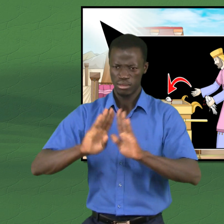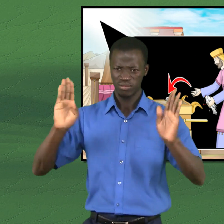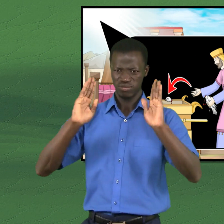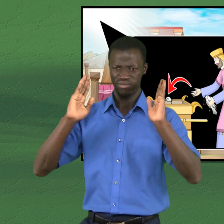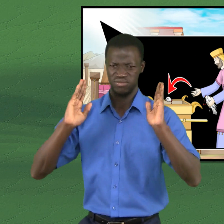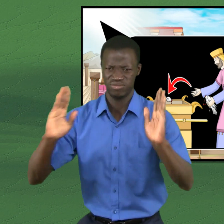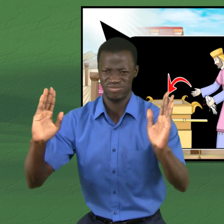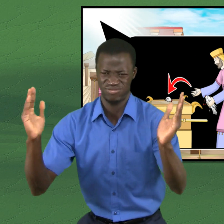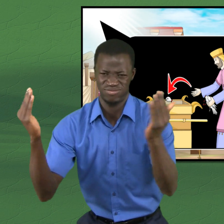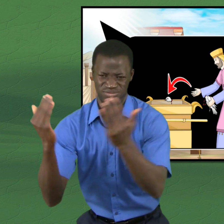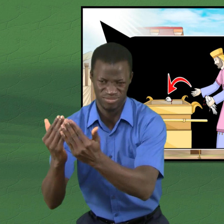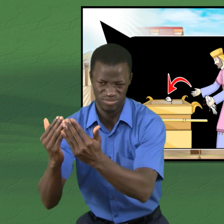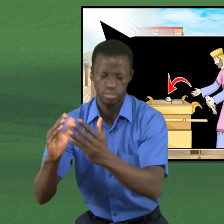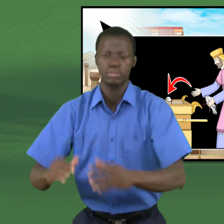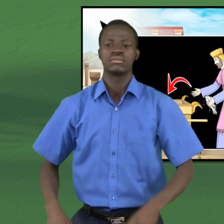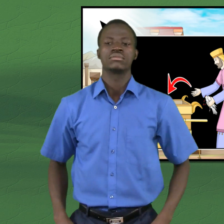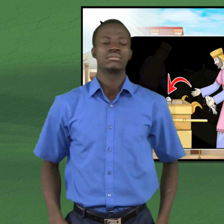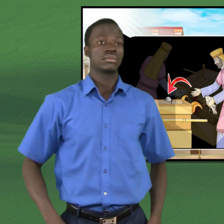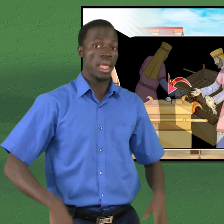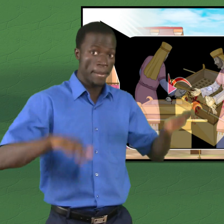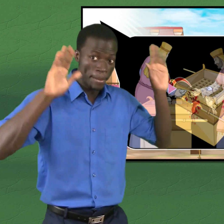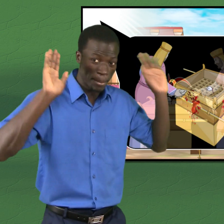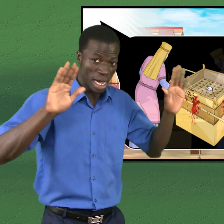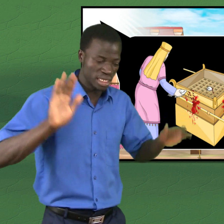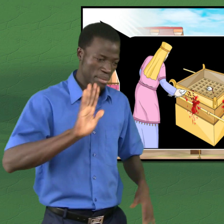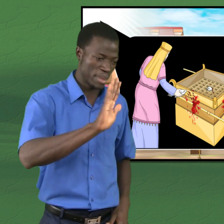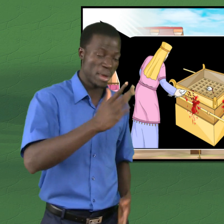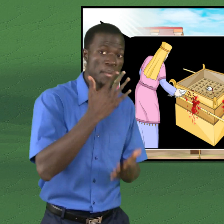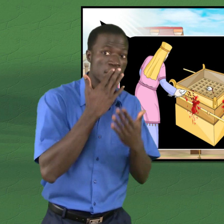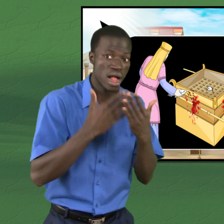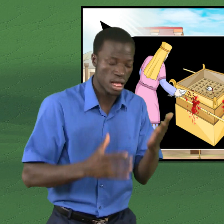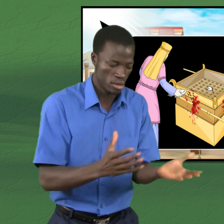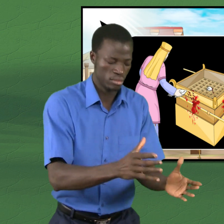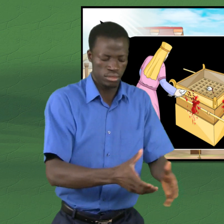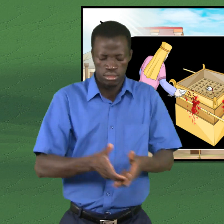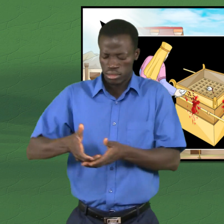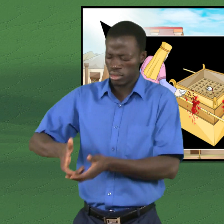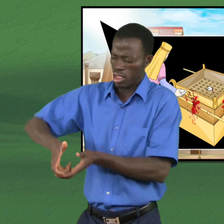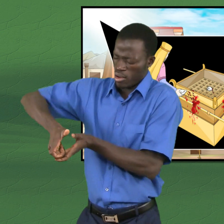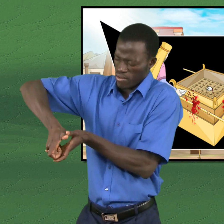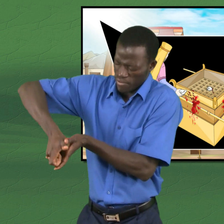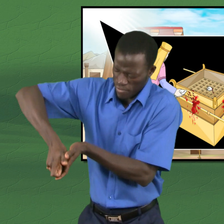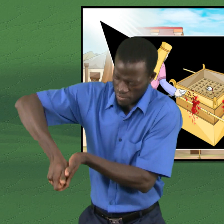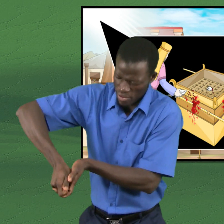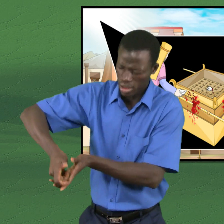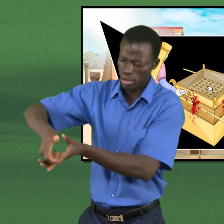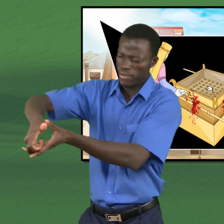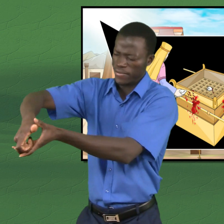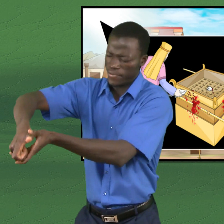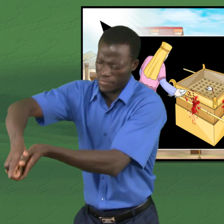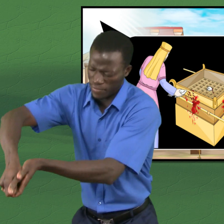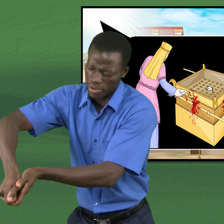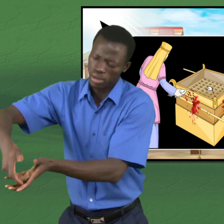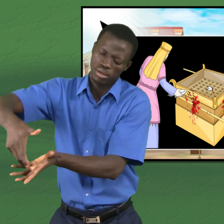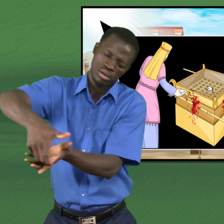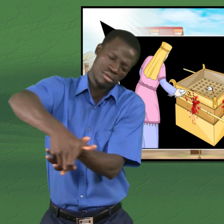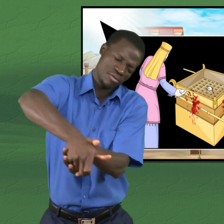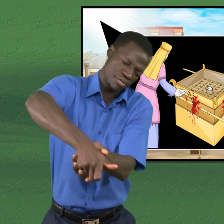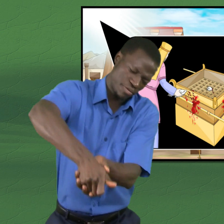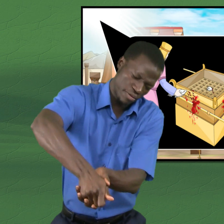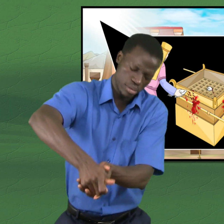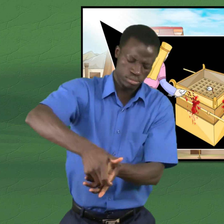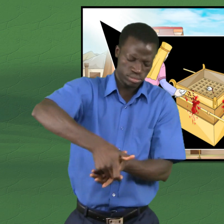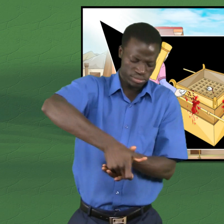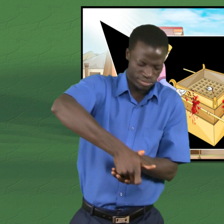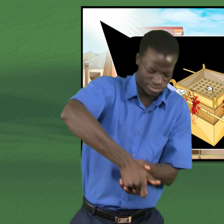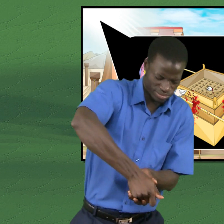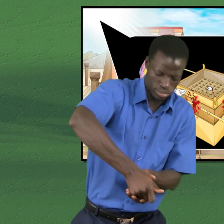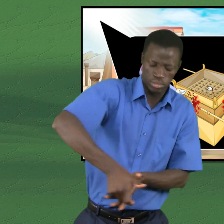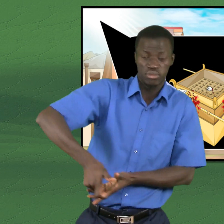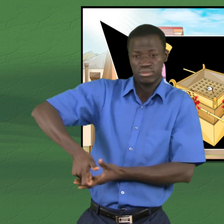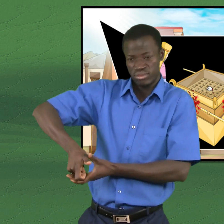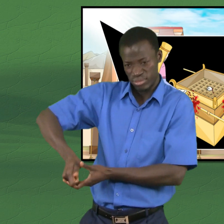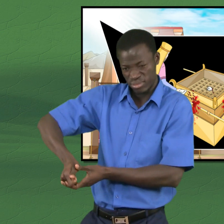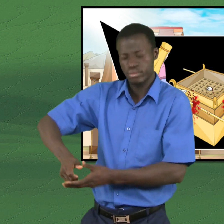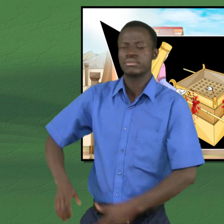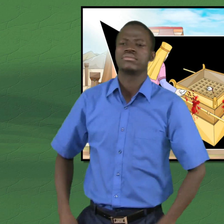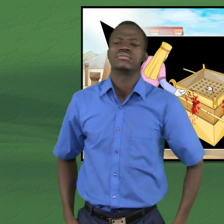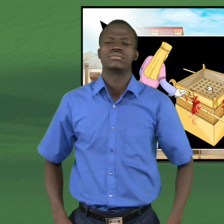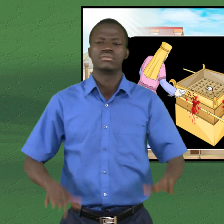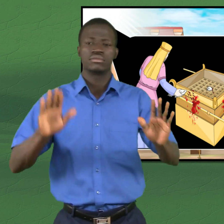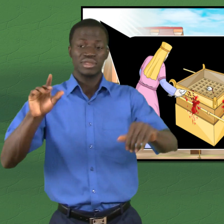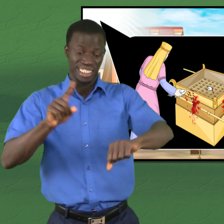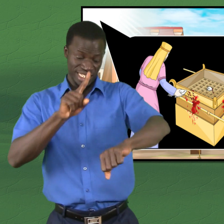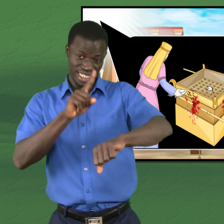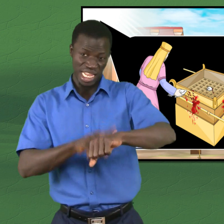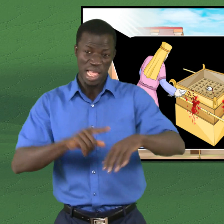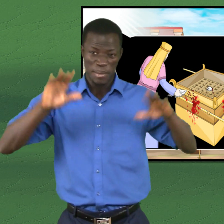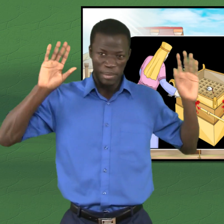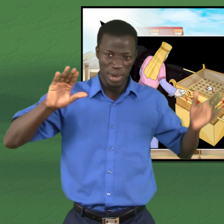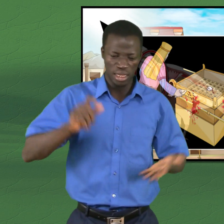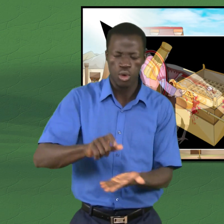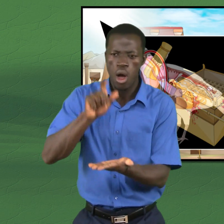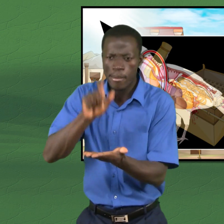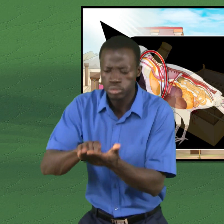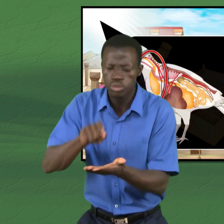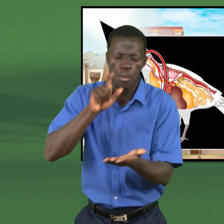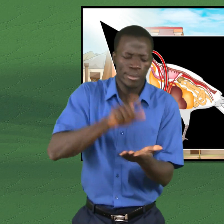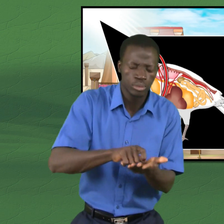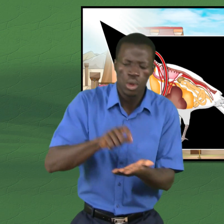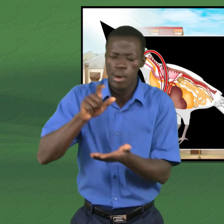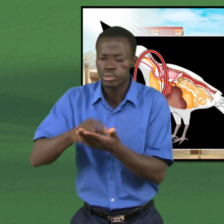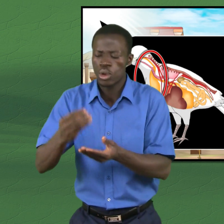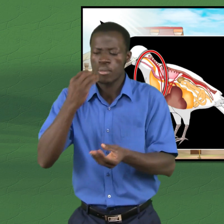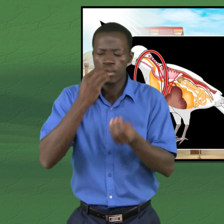its blood should be drained out on the side of the altar.